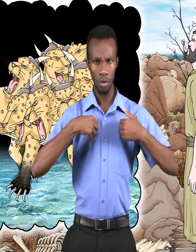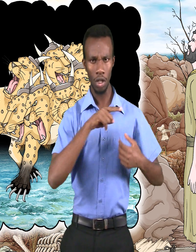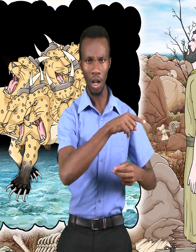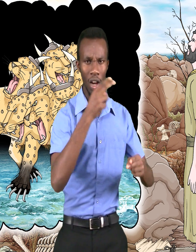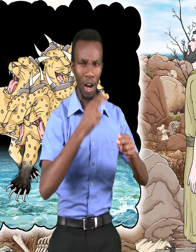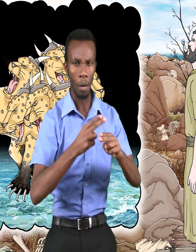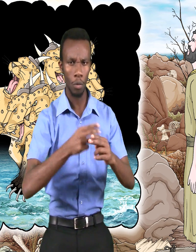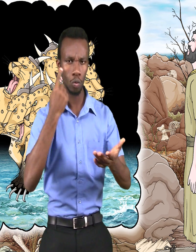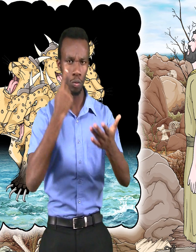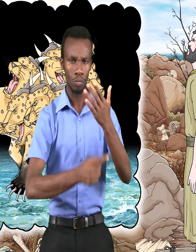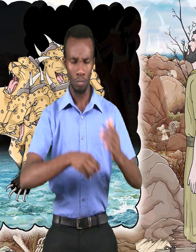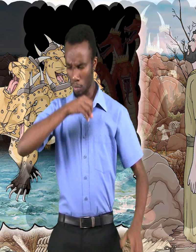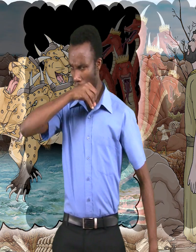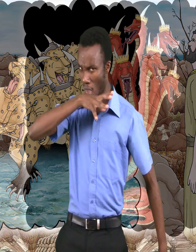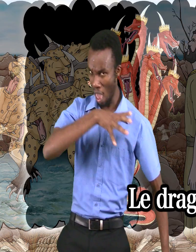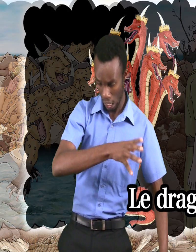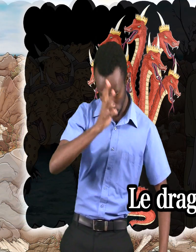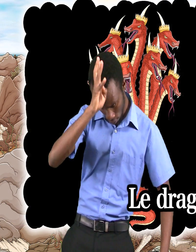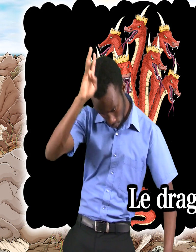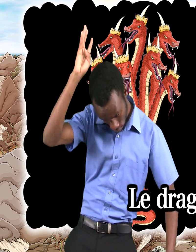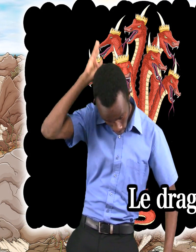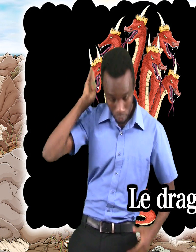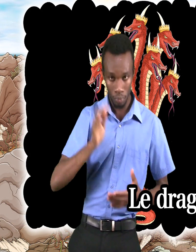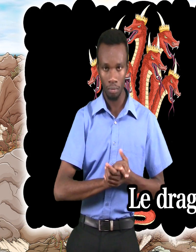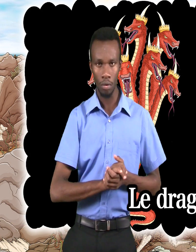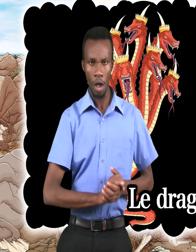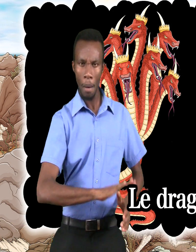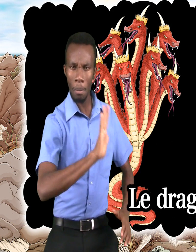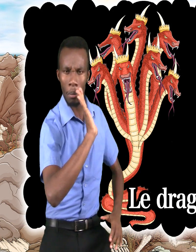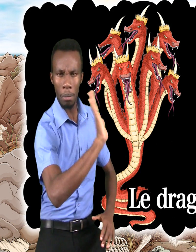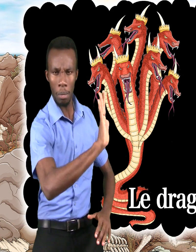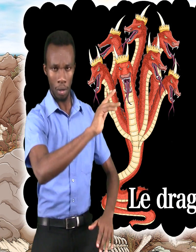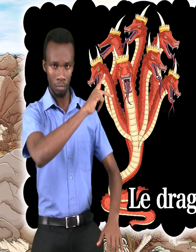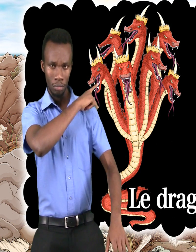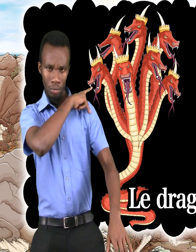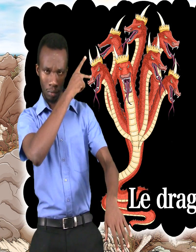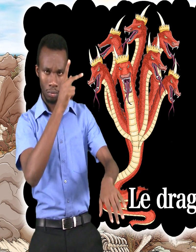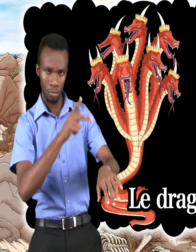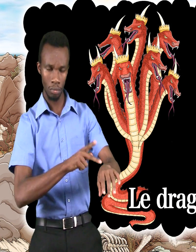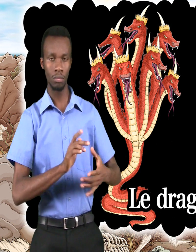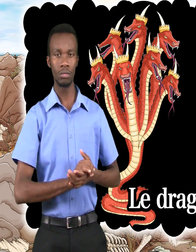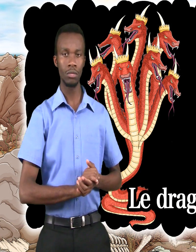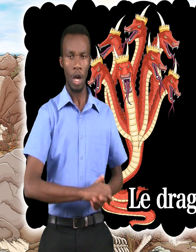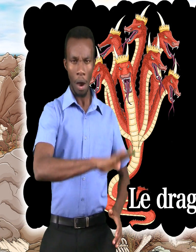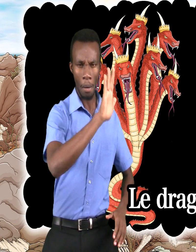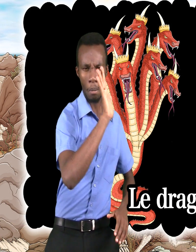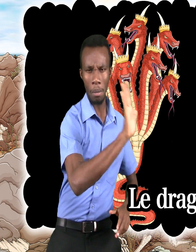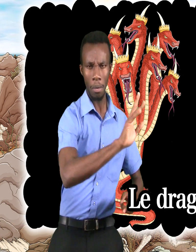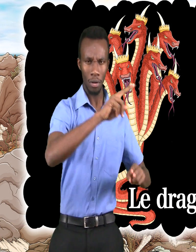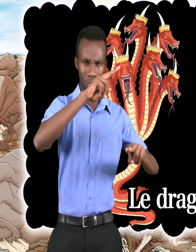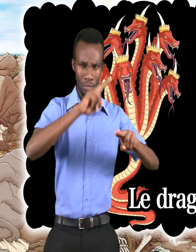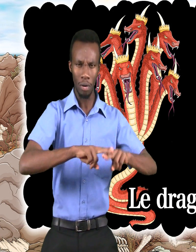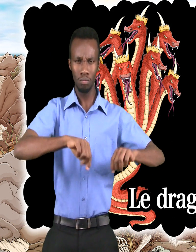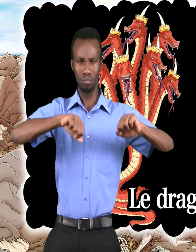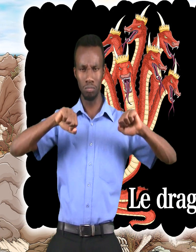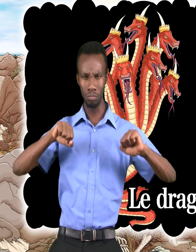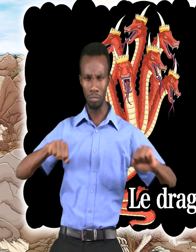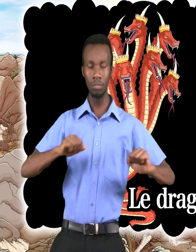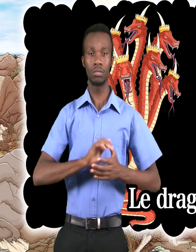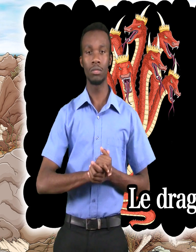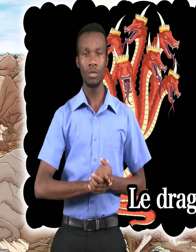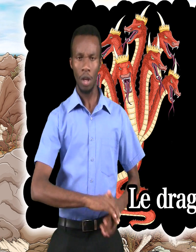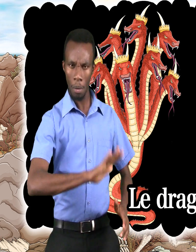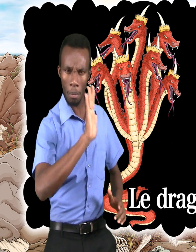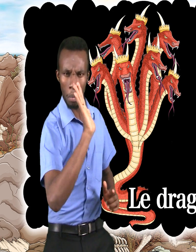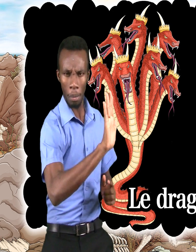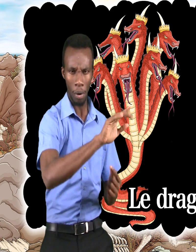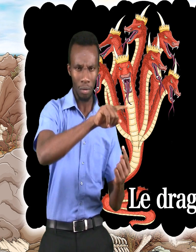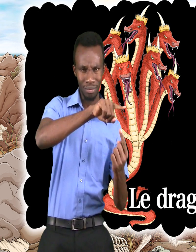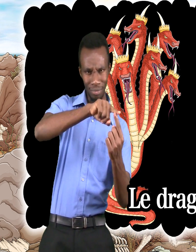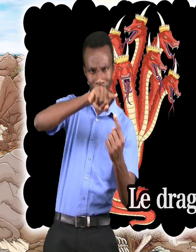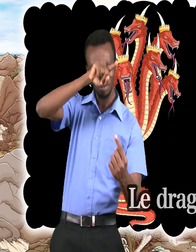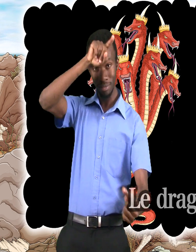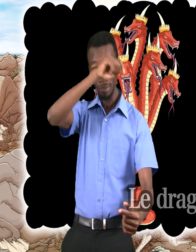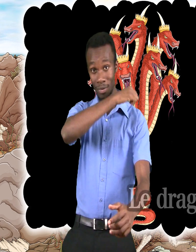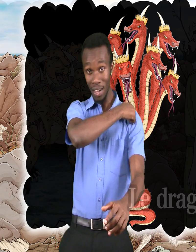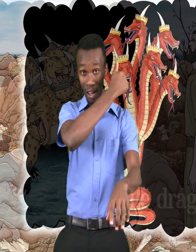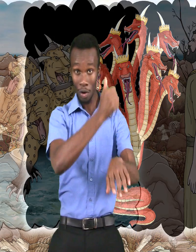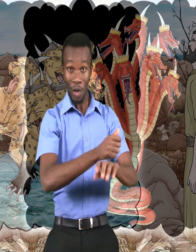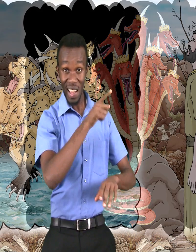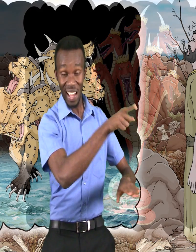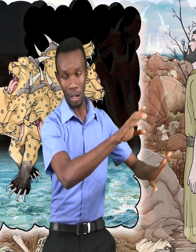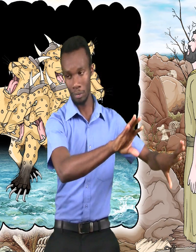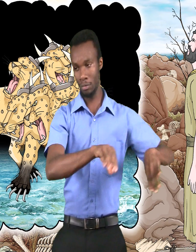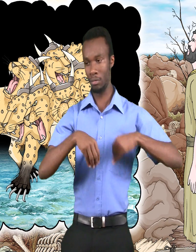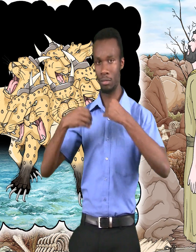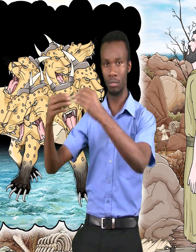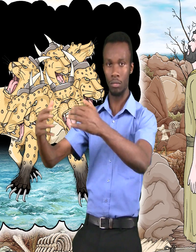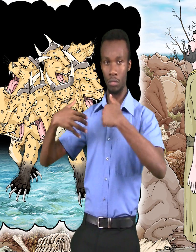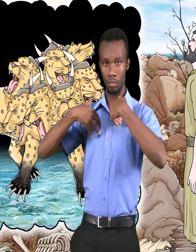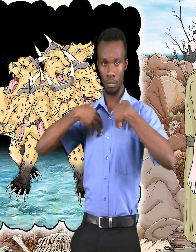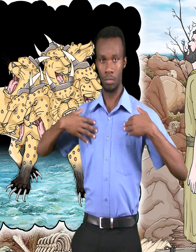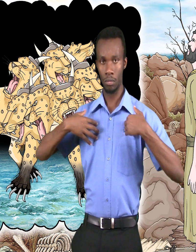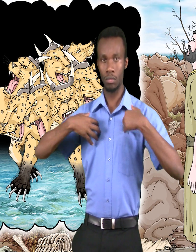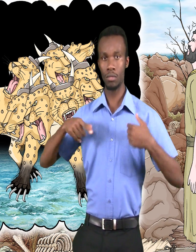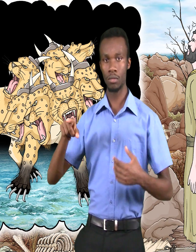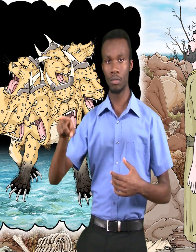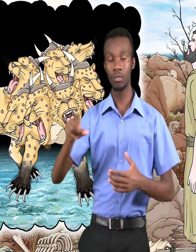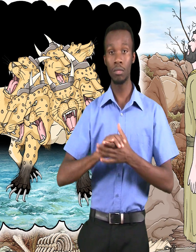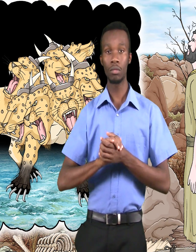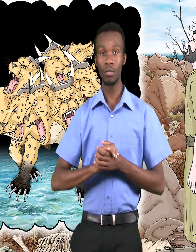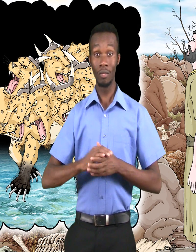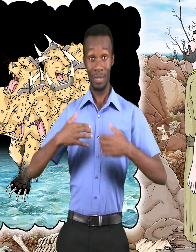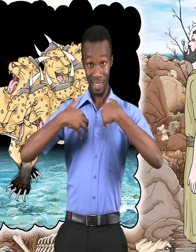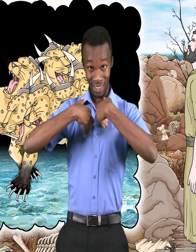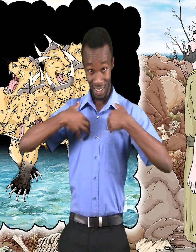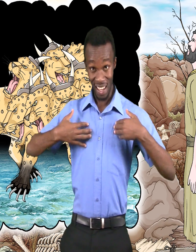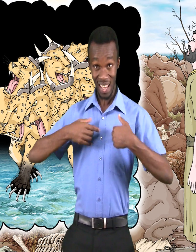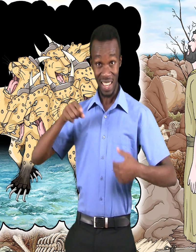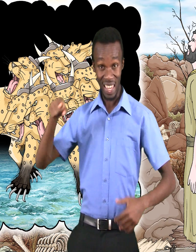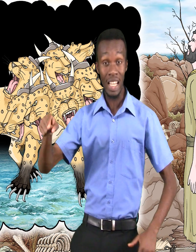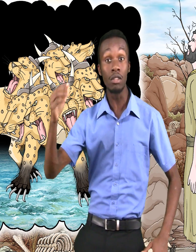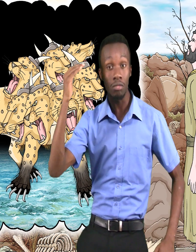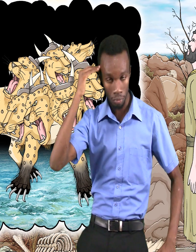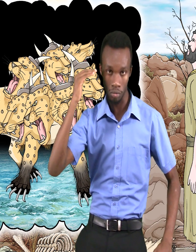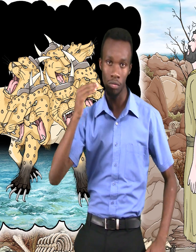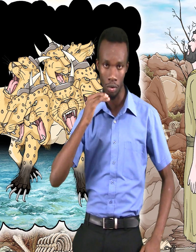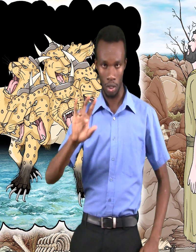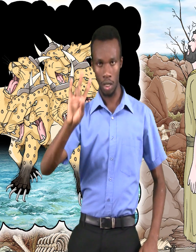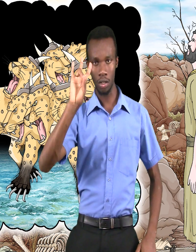And the dragon gave the beast his power and his throne and great authority.